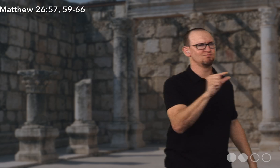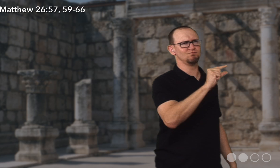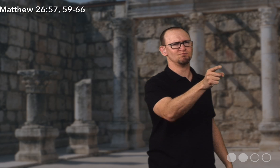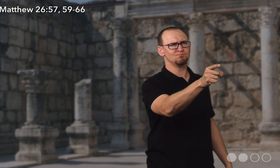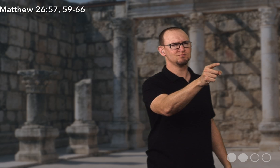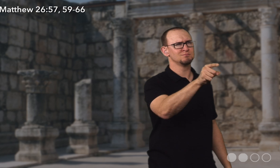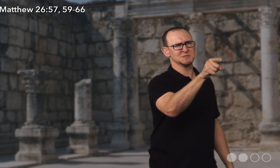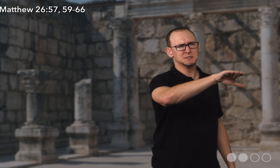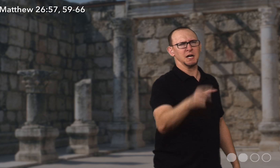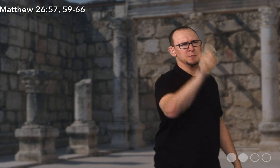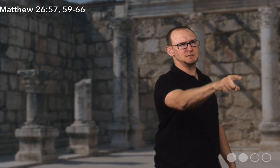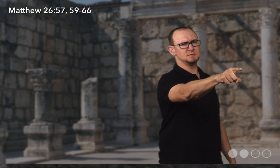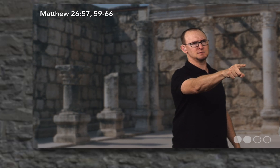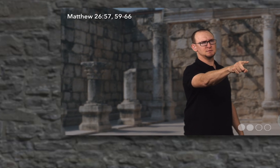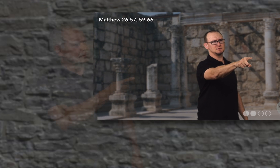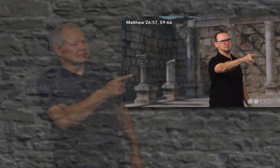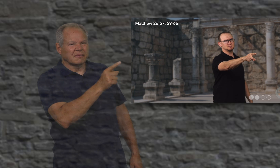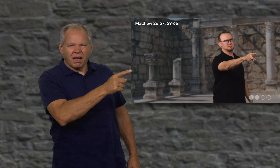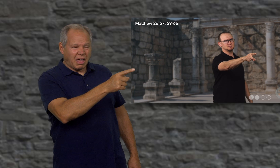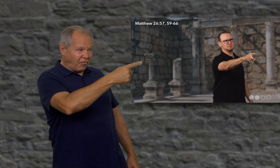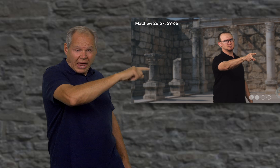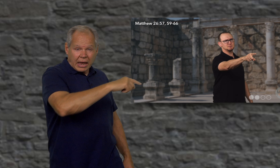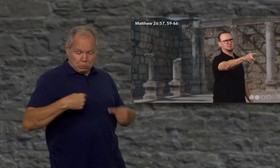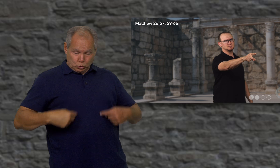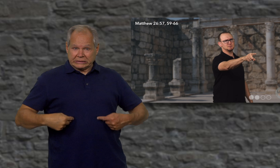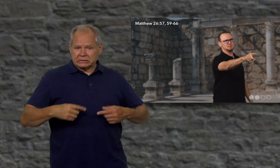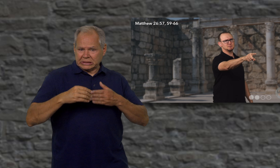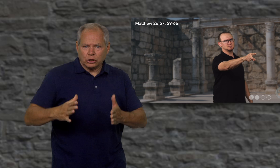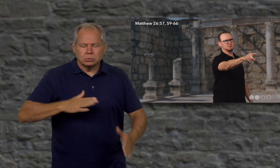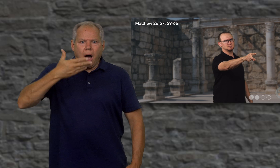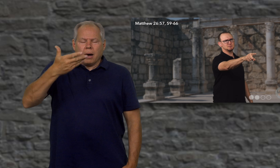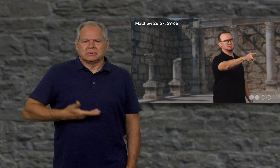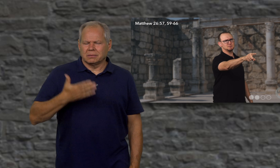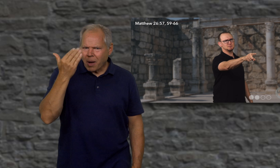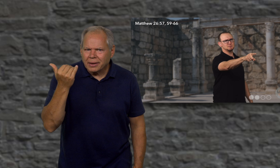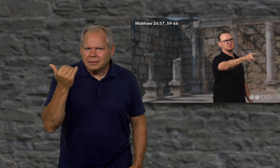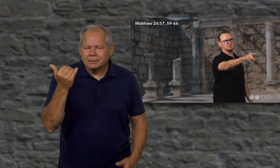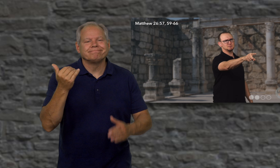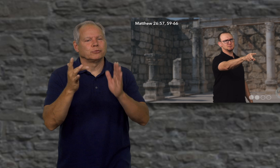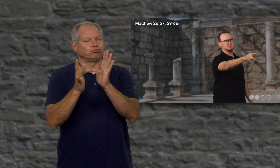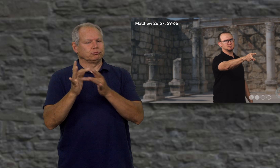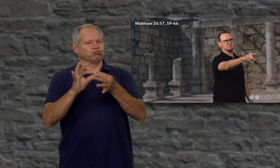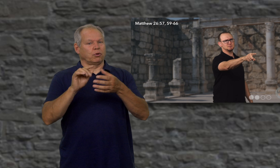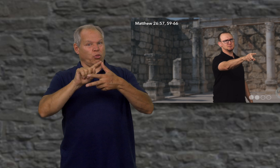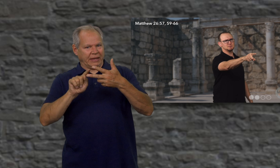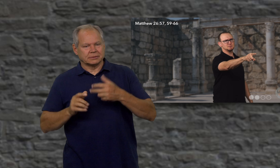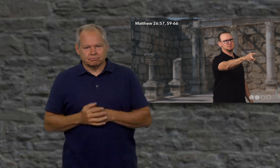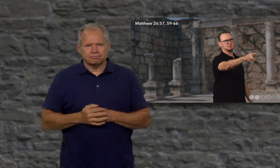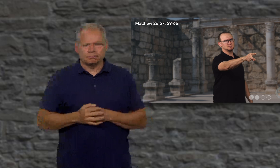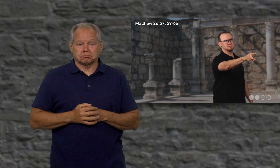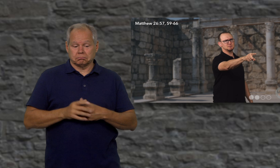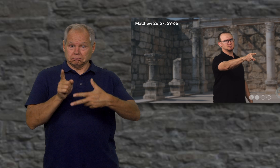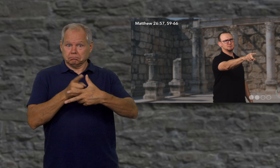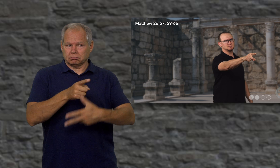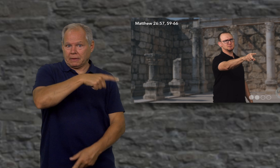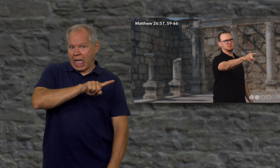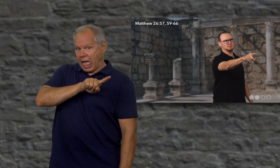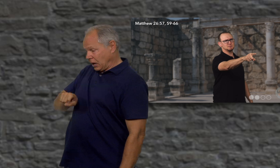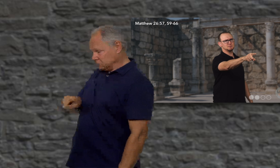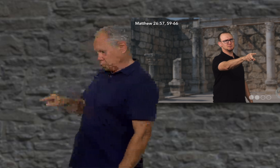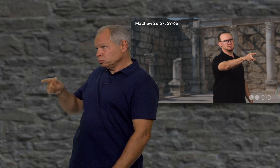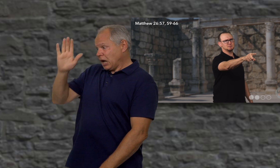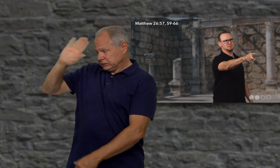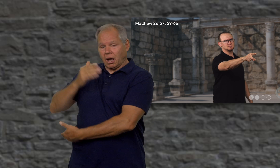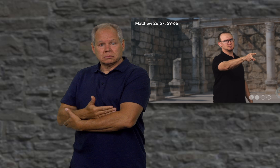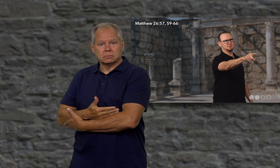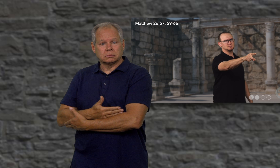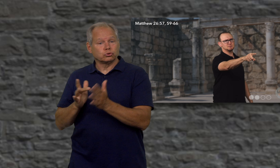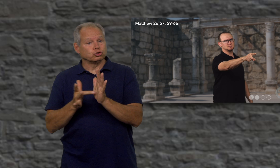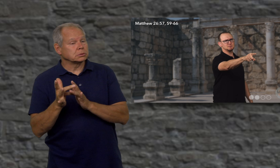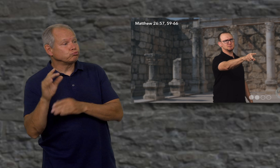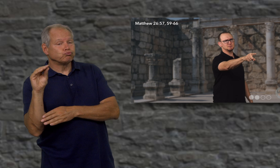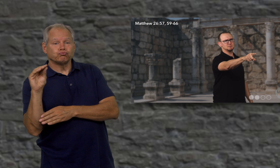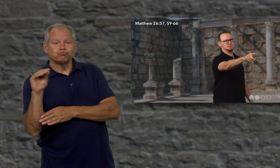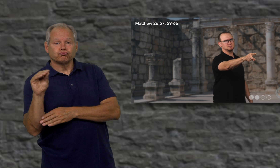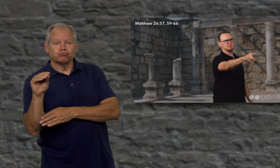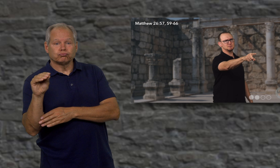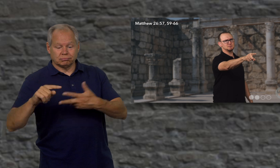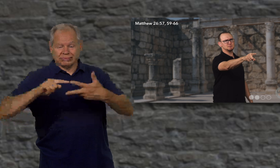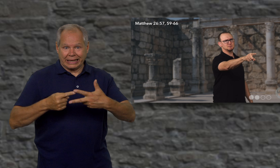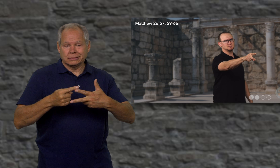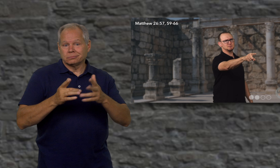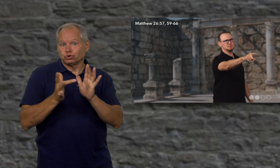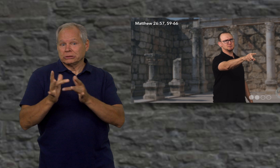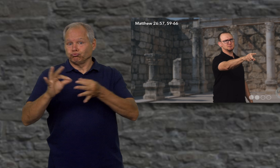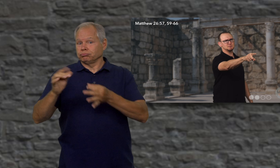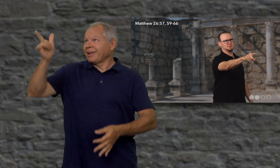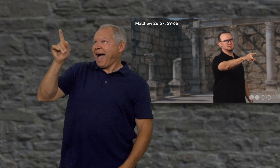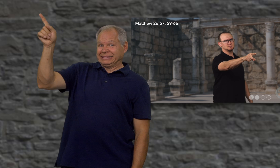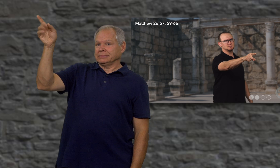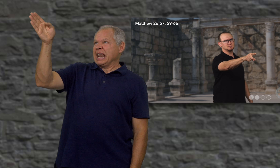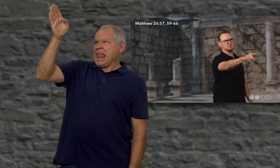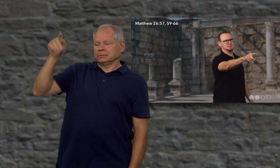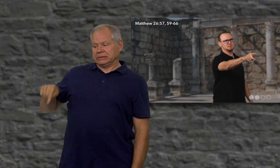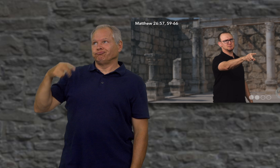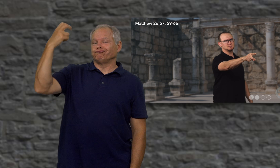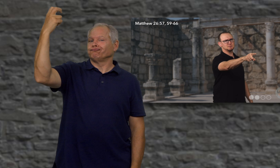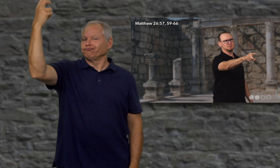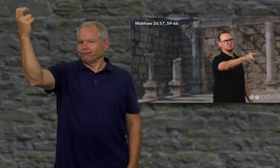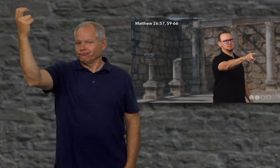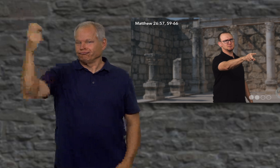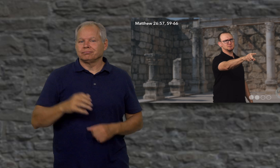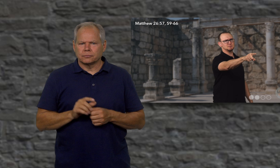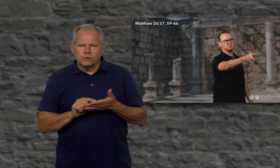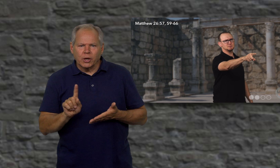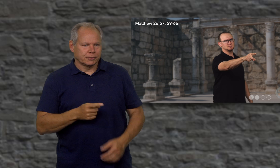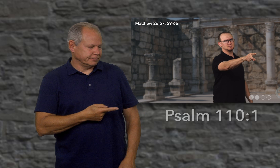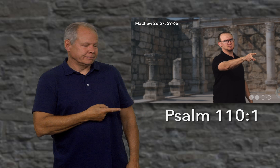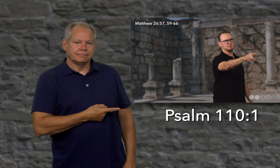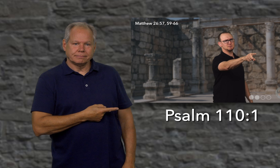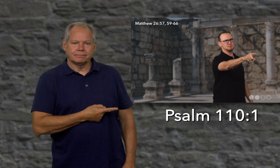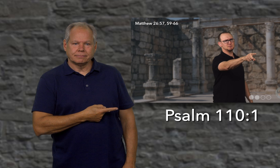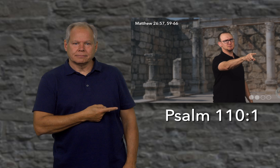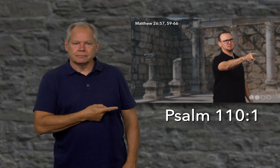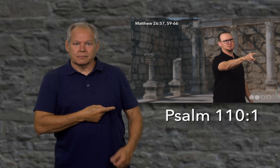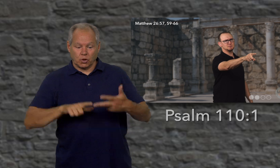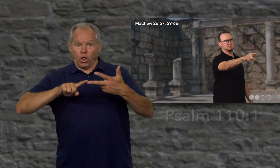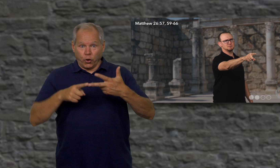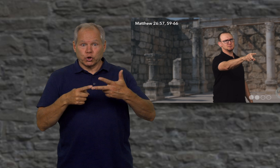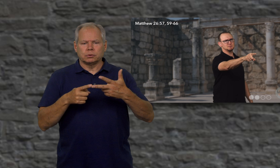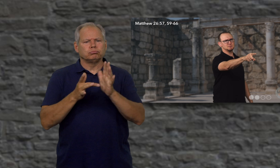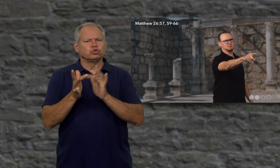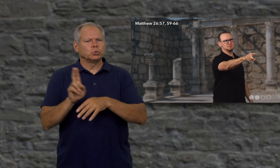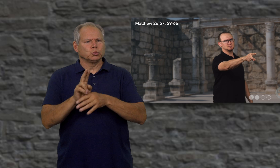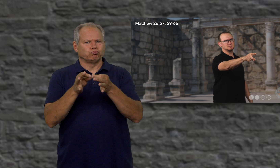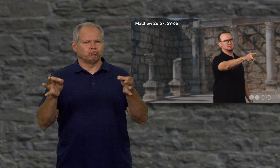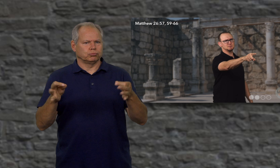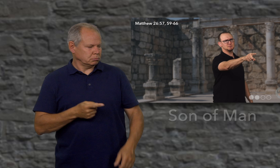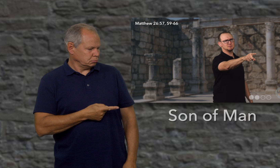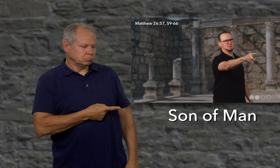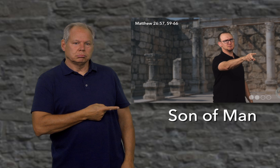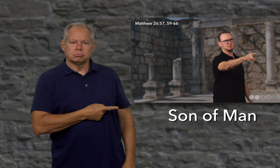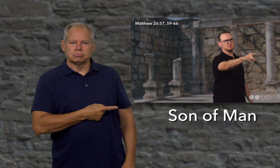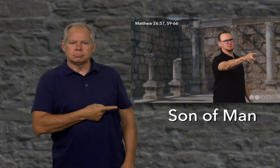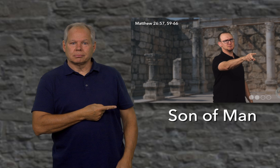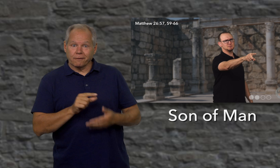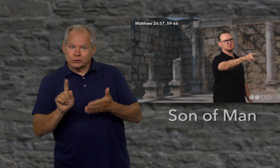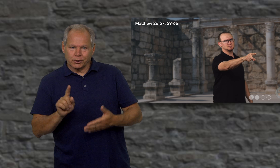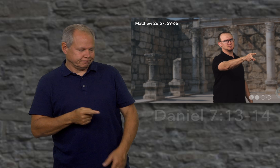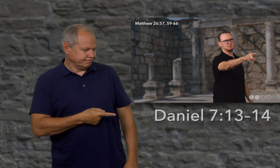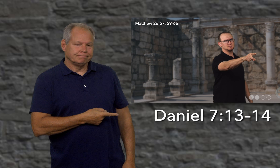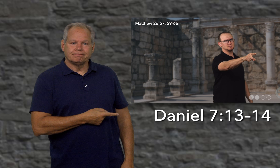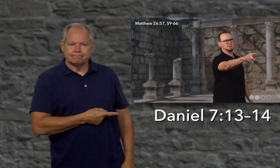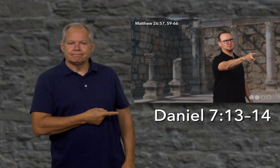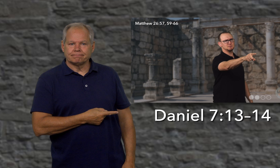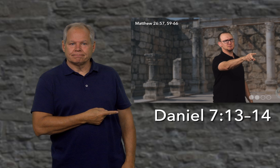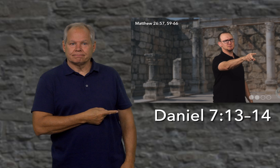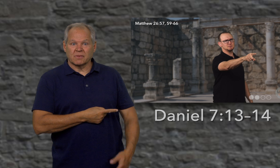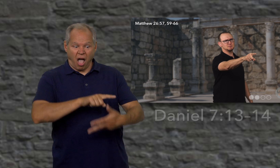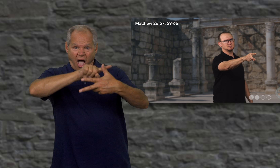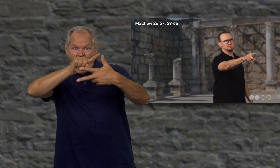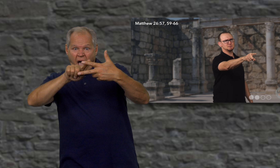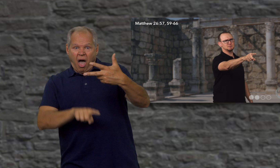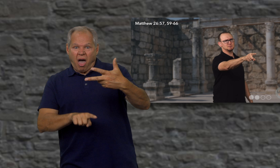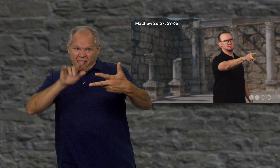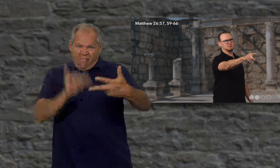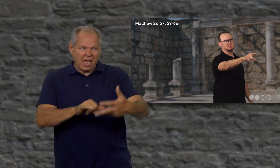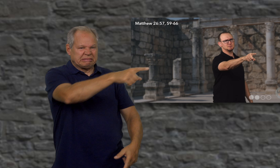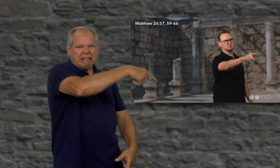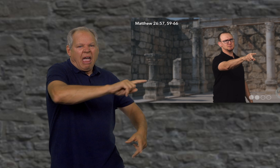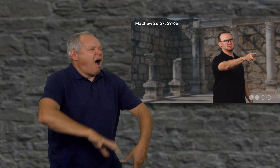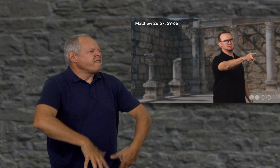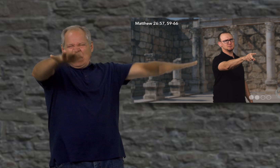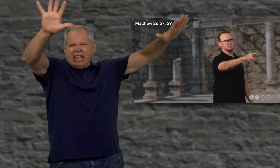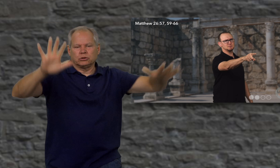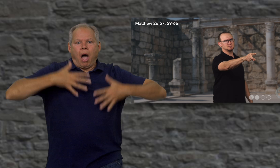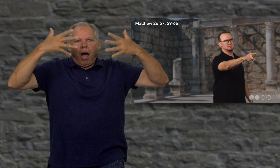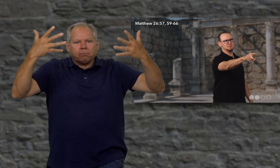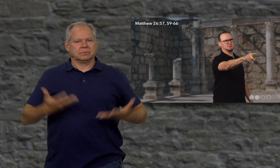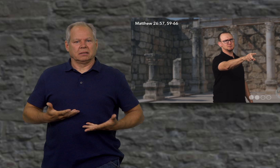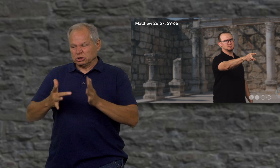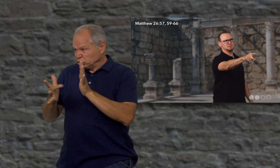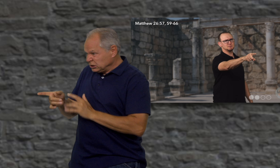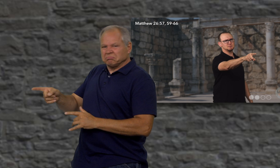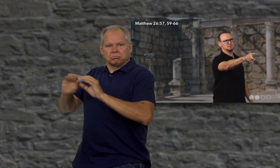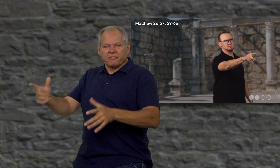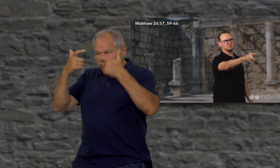“But I say to all of you, from now on you will see the Son of Man sitting at the right hand of Power and coming on the clouds of heaven.”